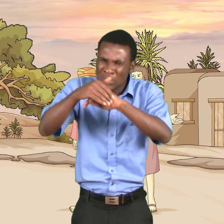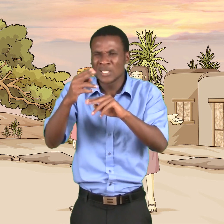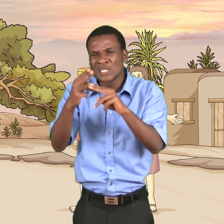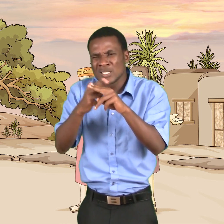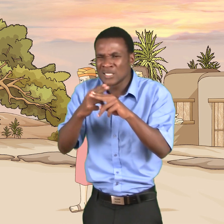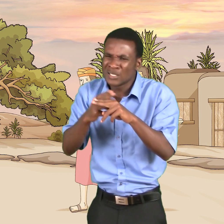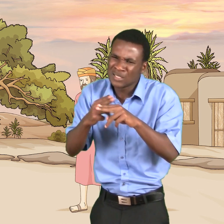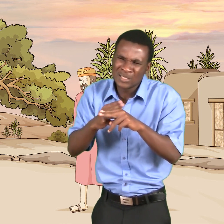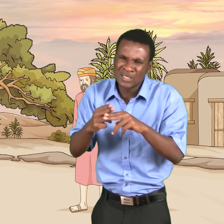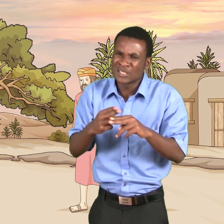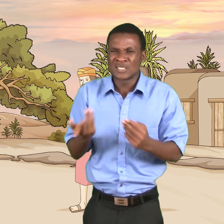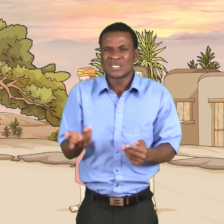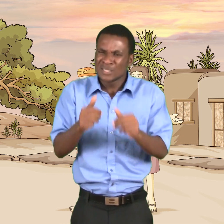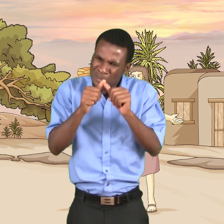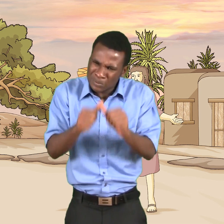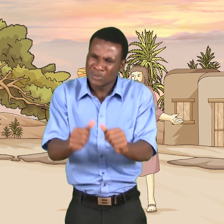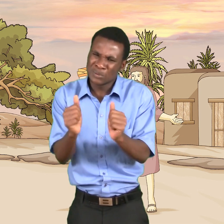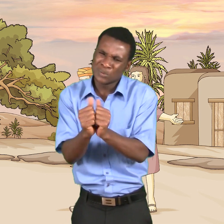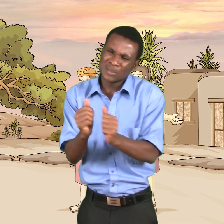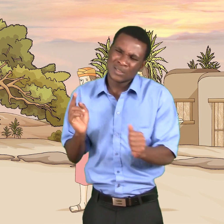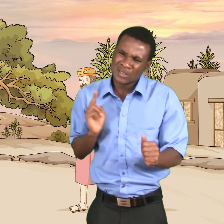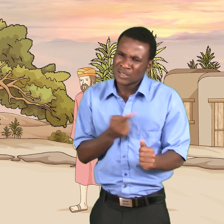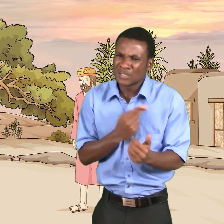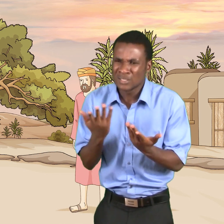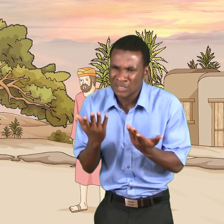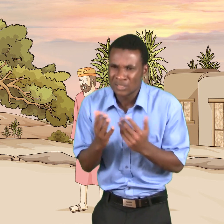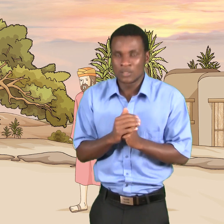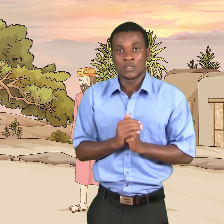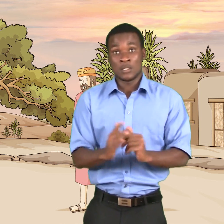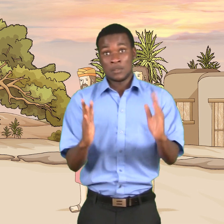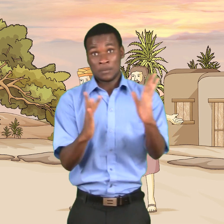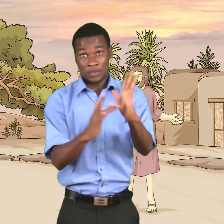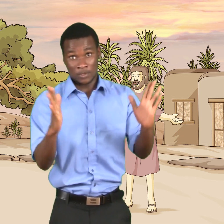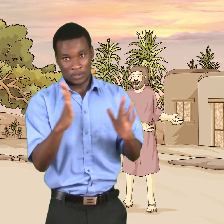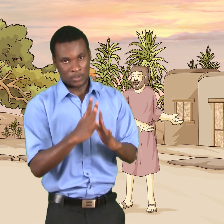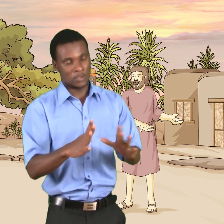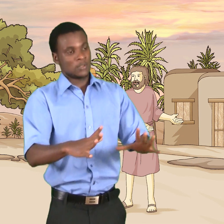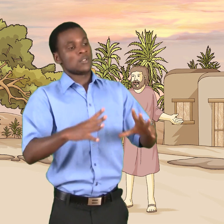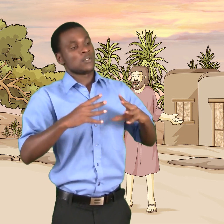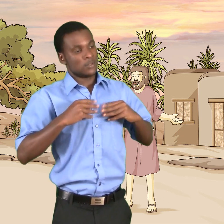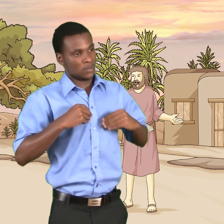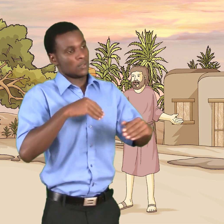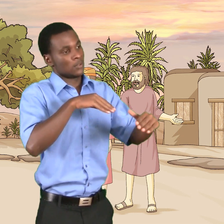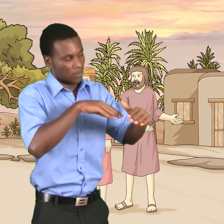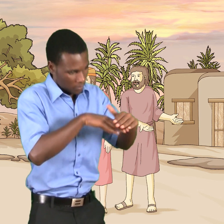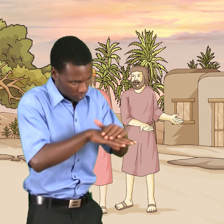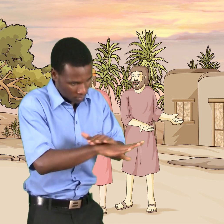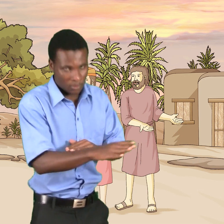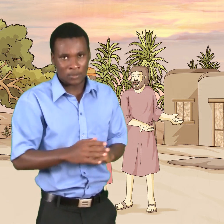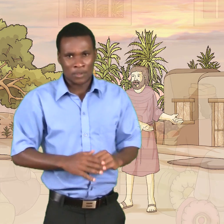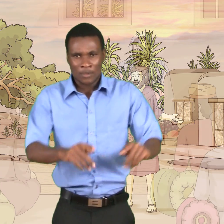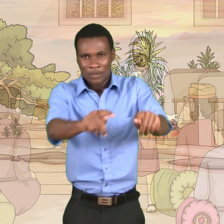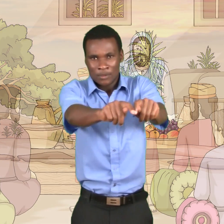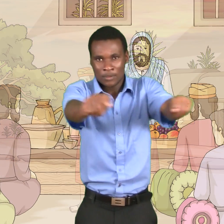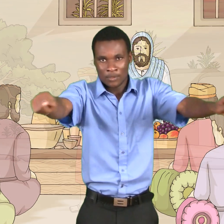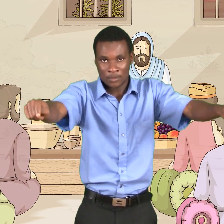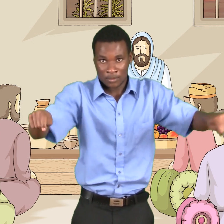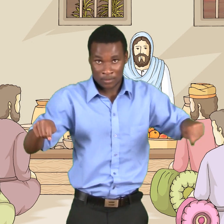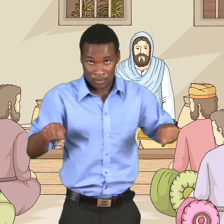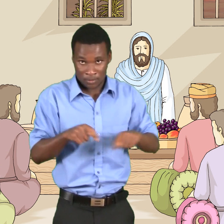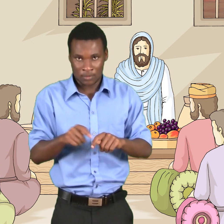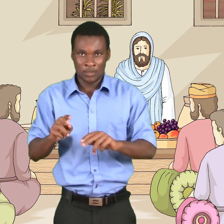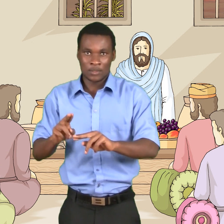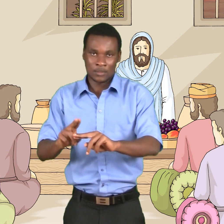So He went in to stay with them.